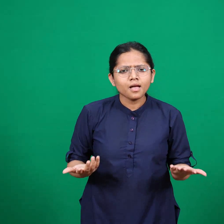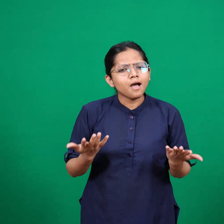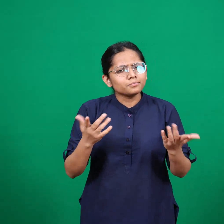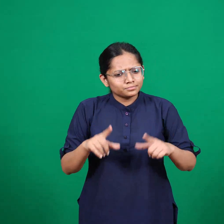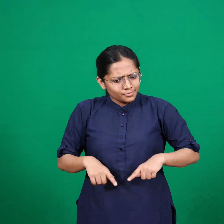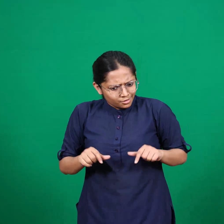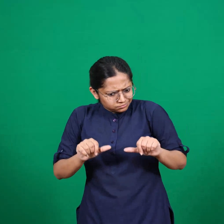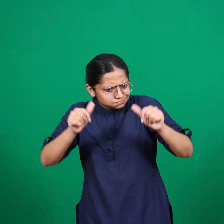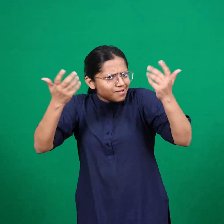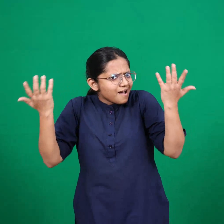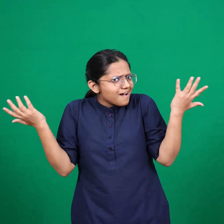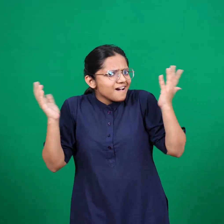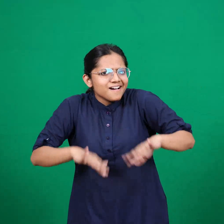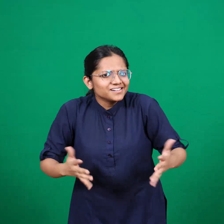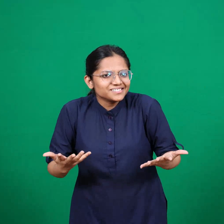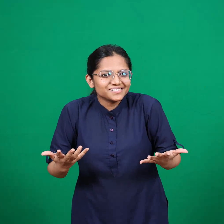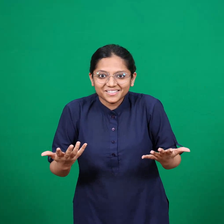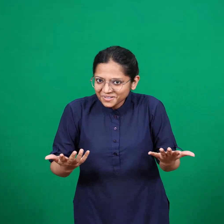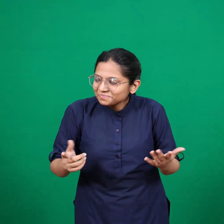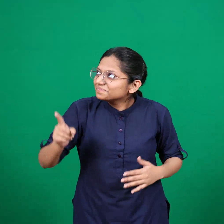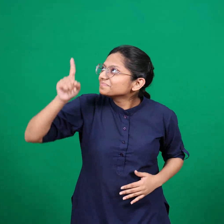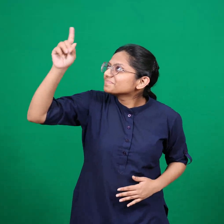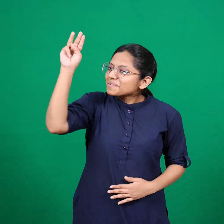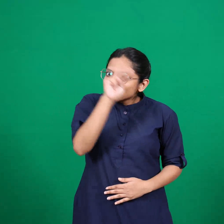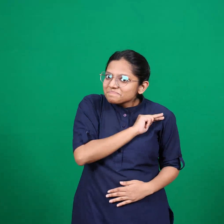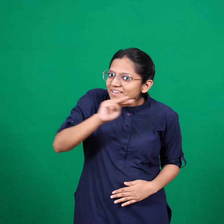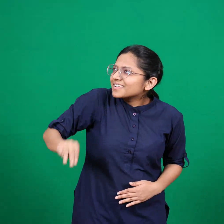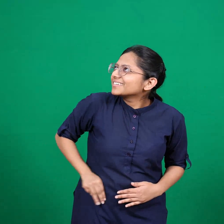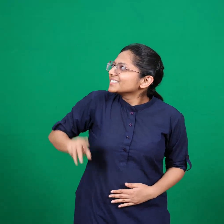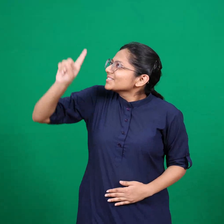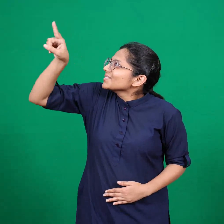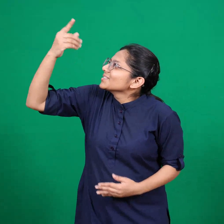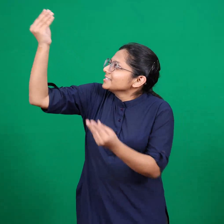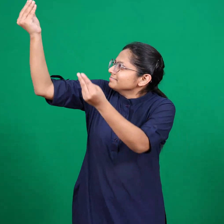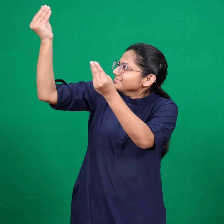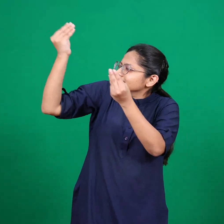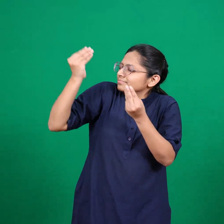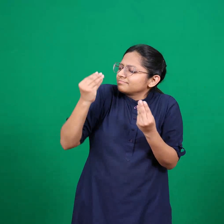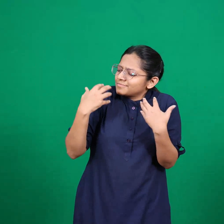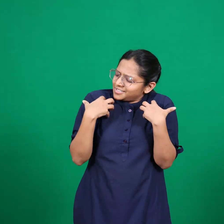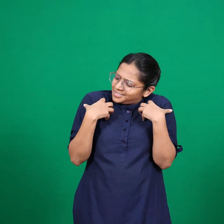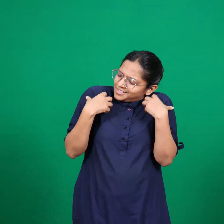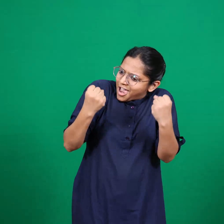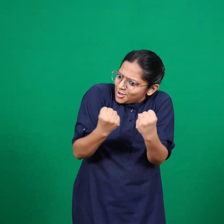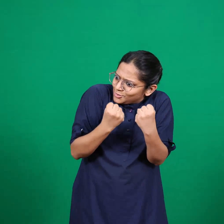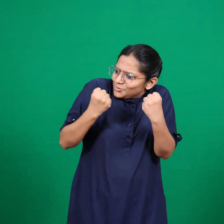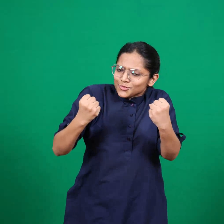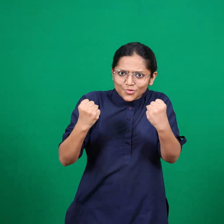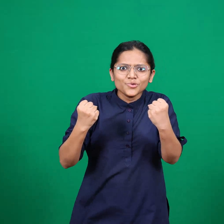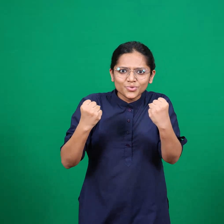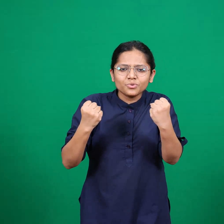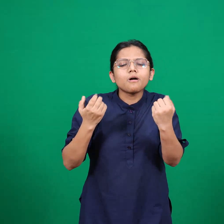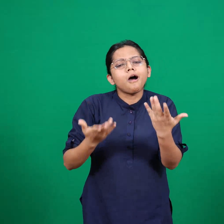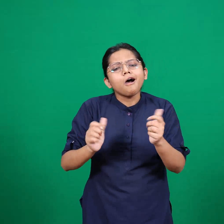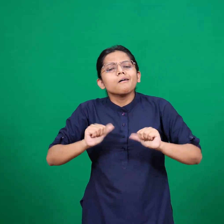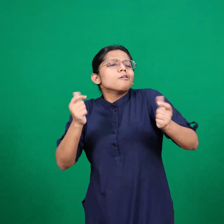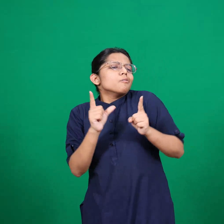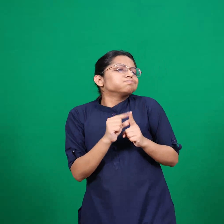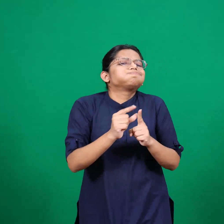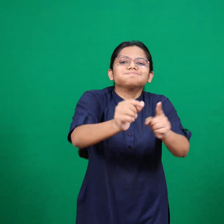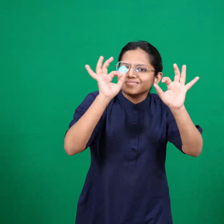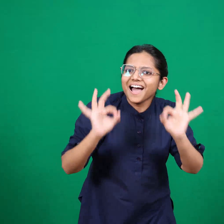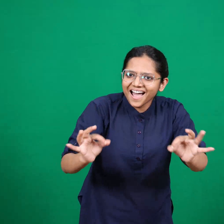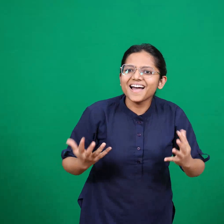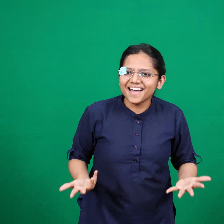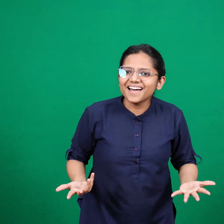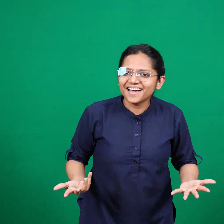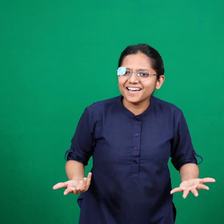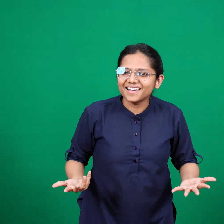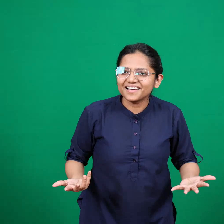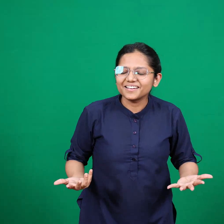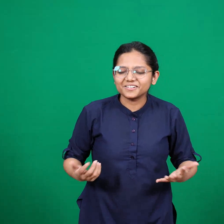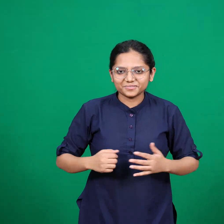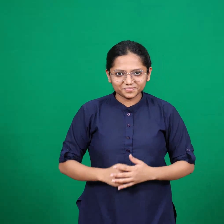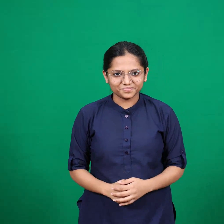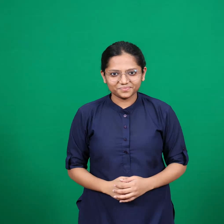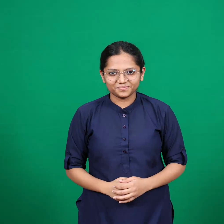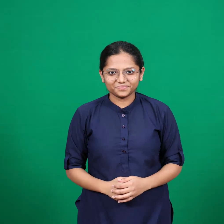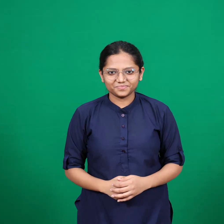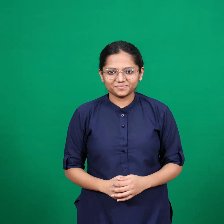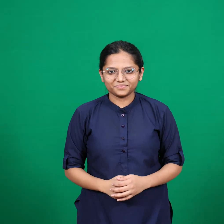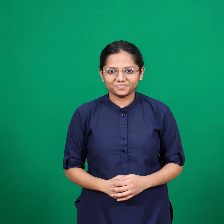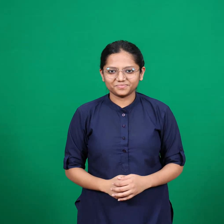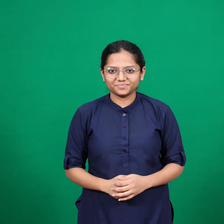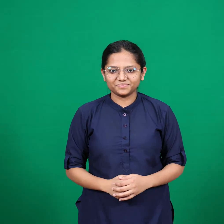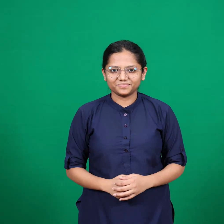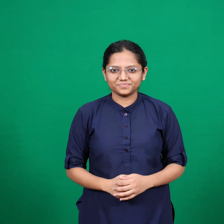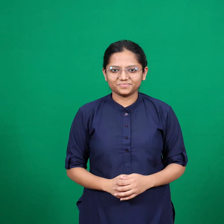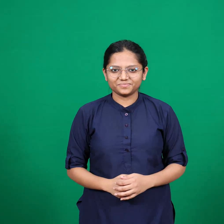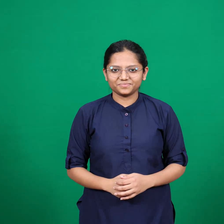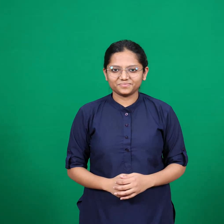I can do all things through Christ who gives me strength.